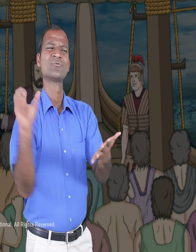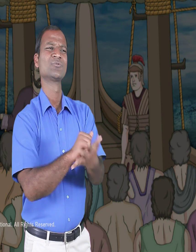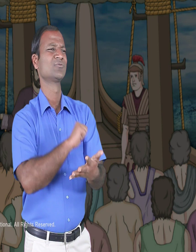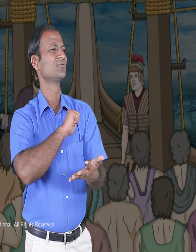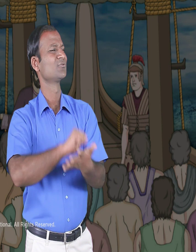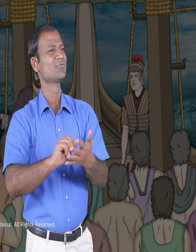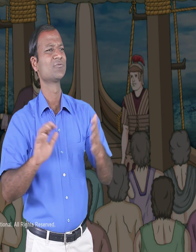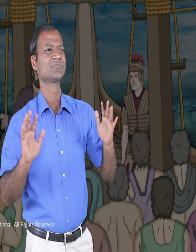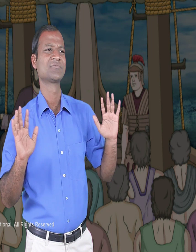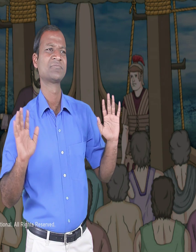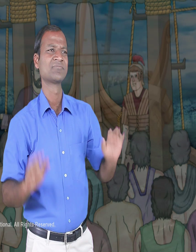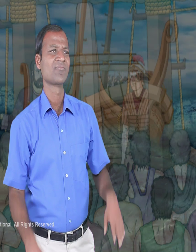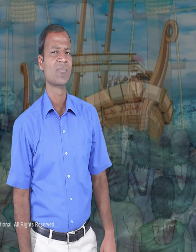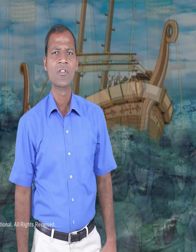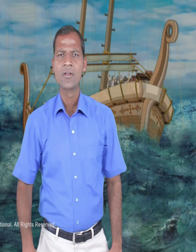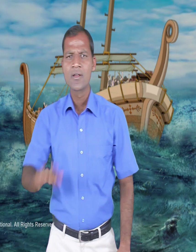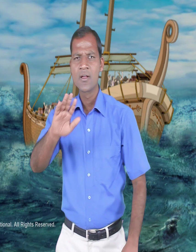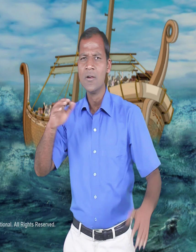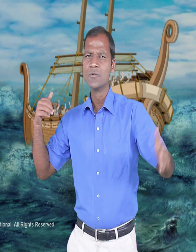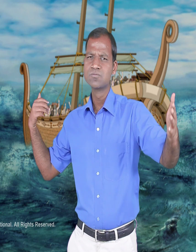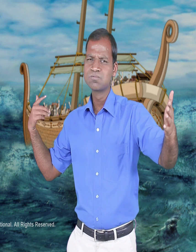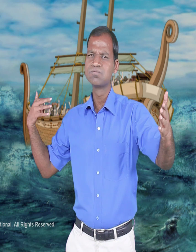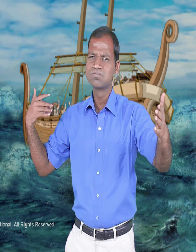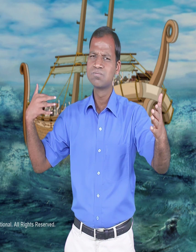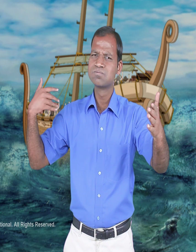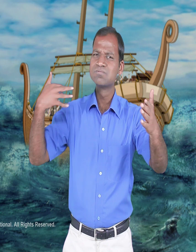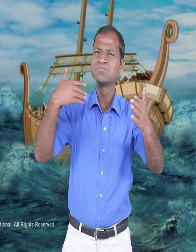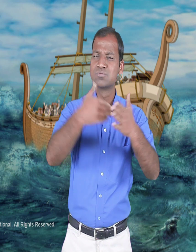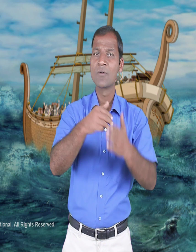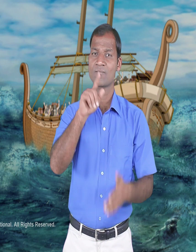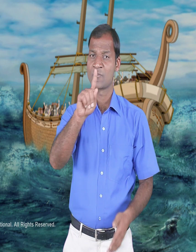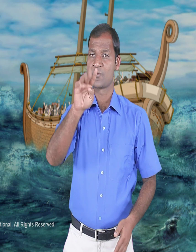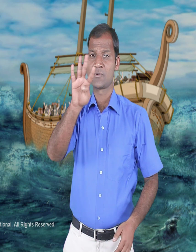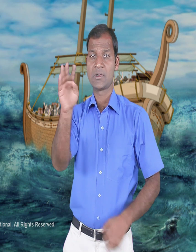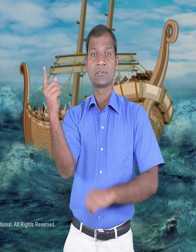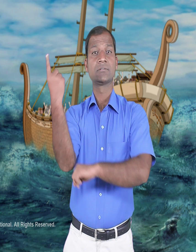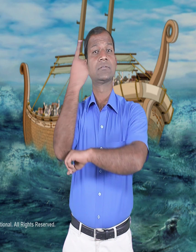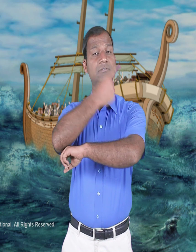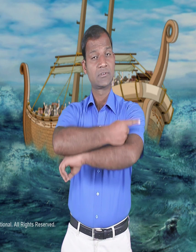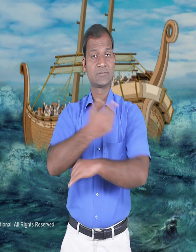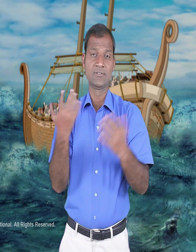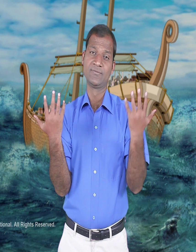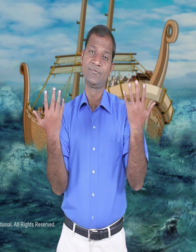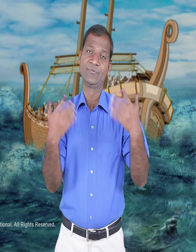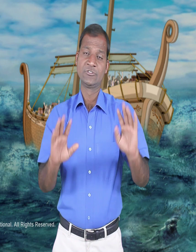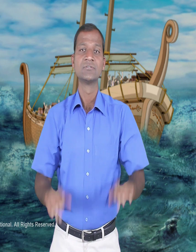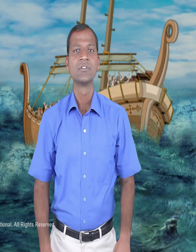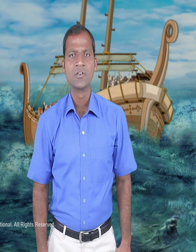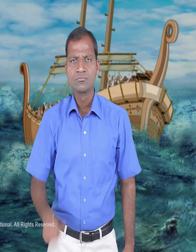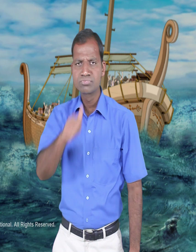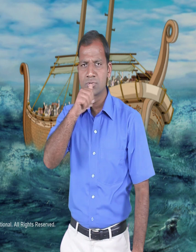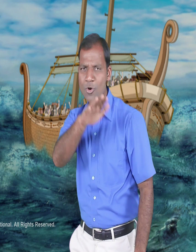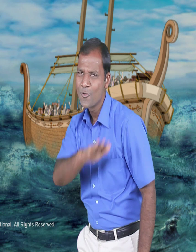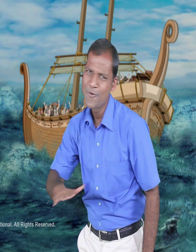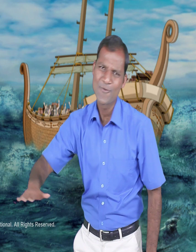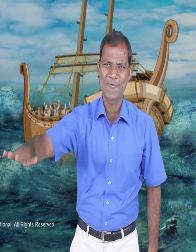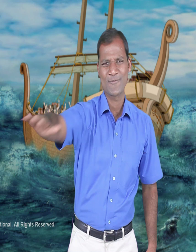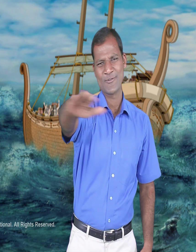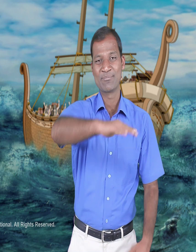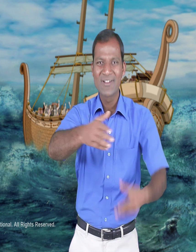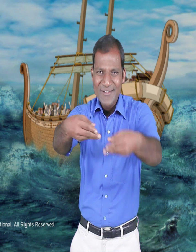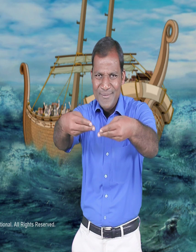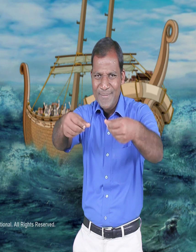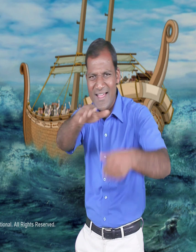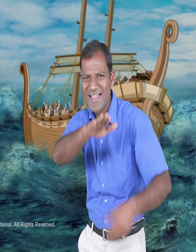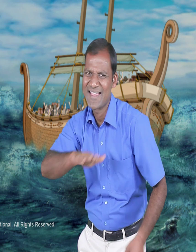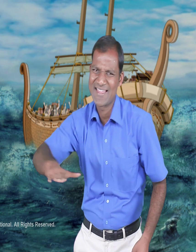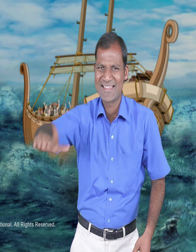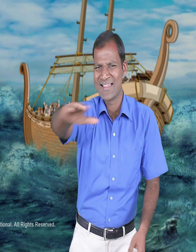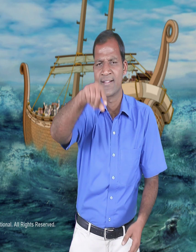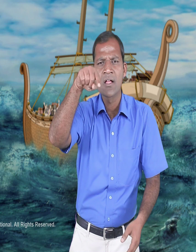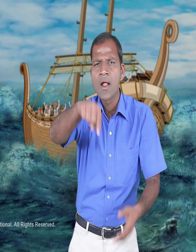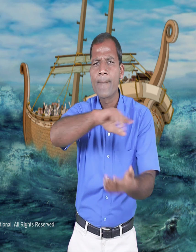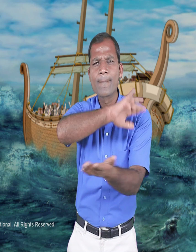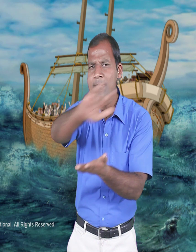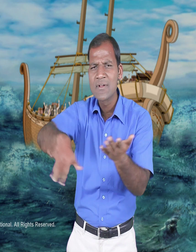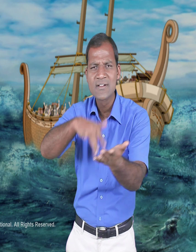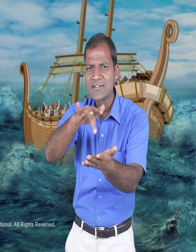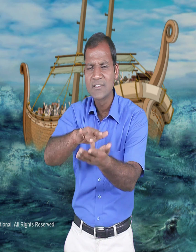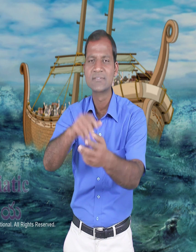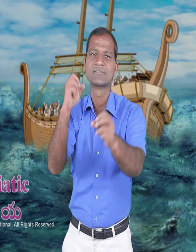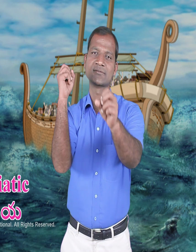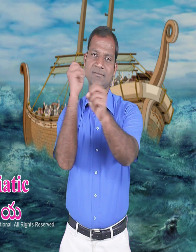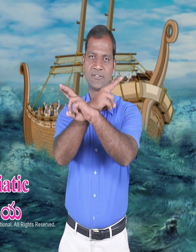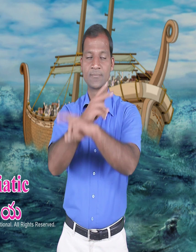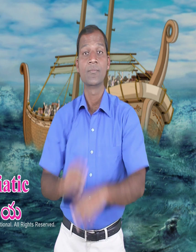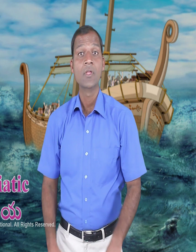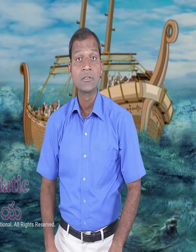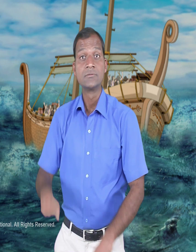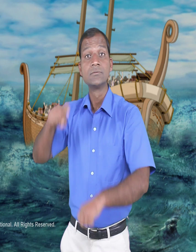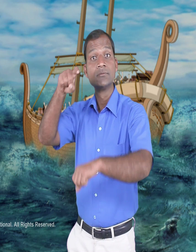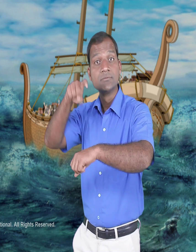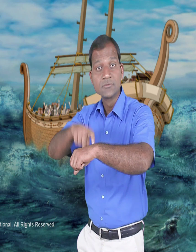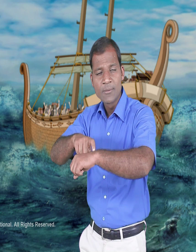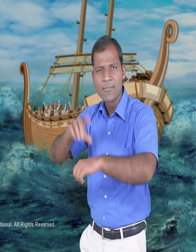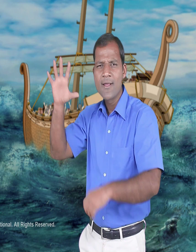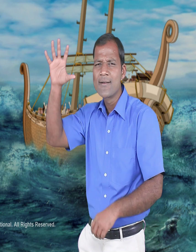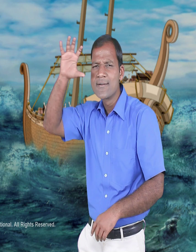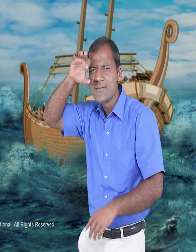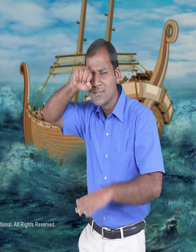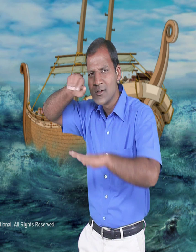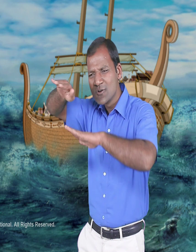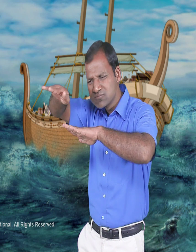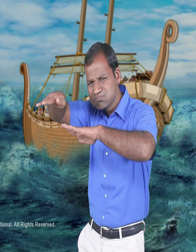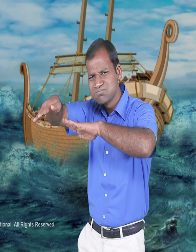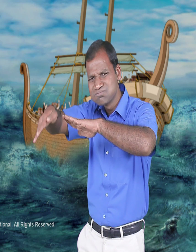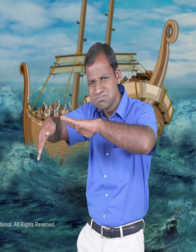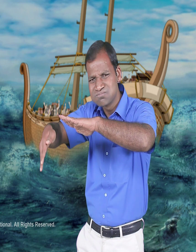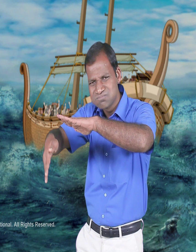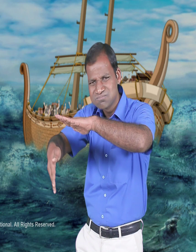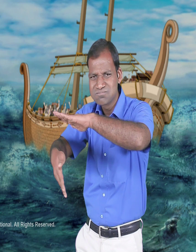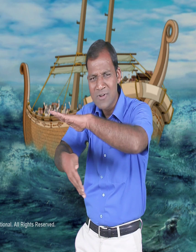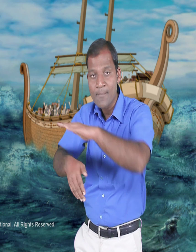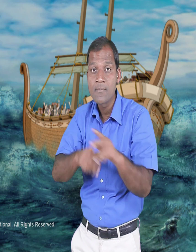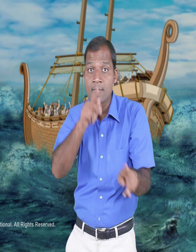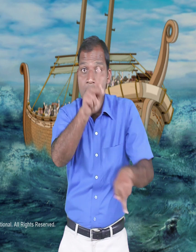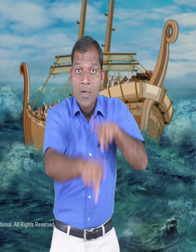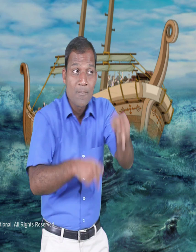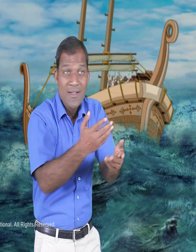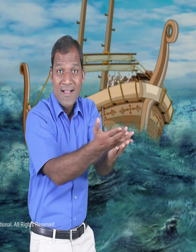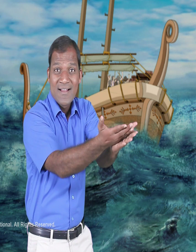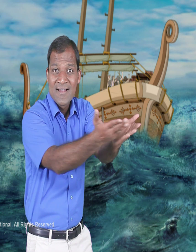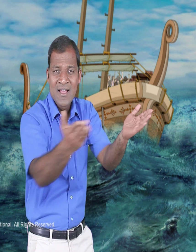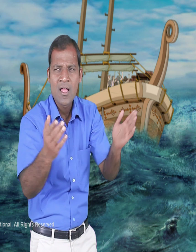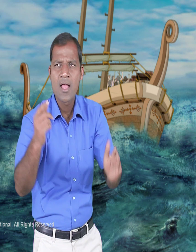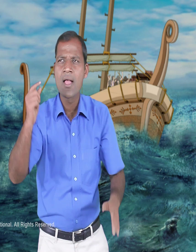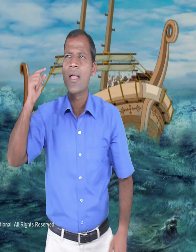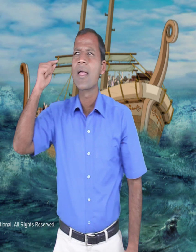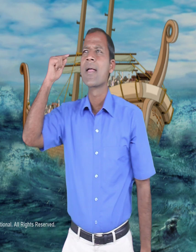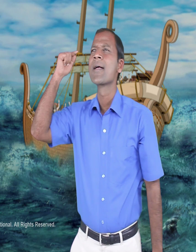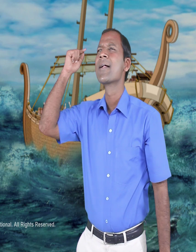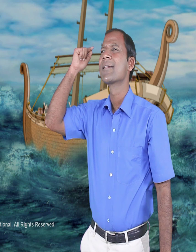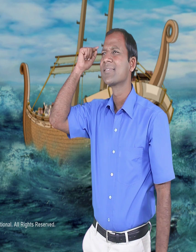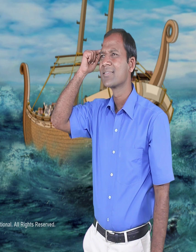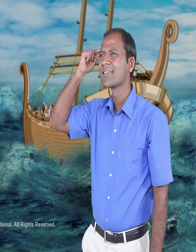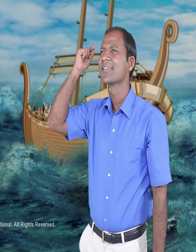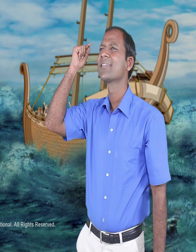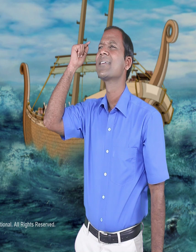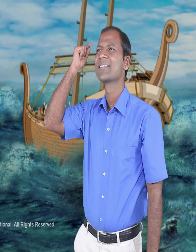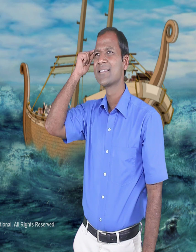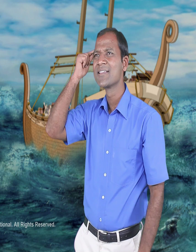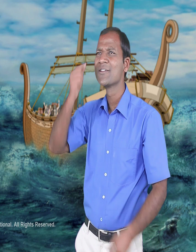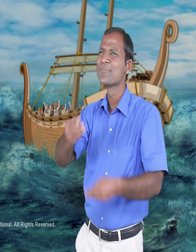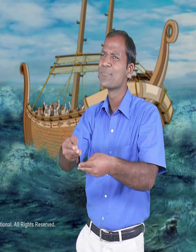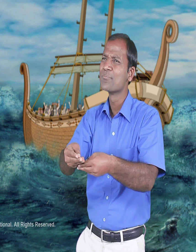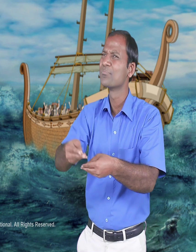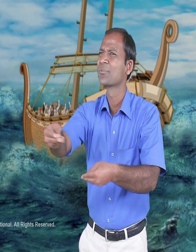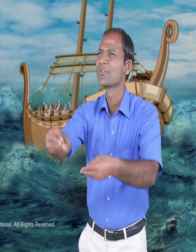On the fourteenth night we were still being driven across the Adriatic Sea.